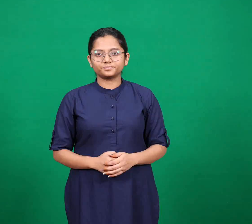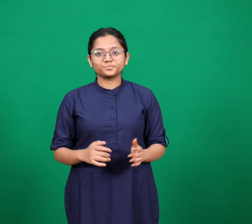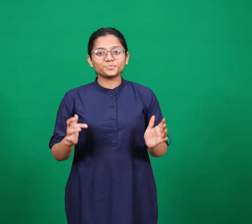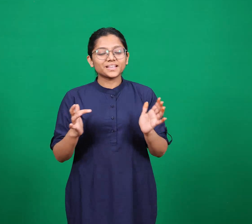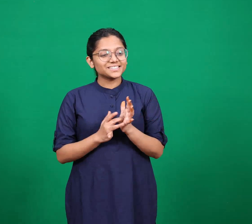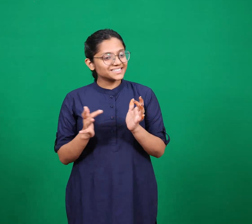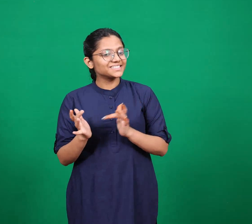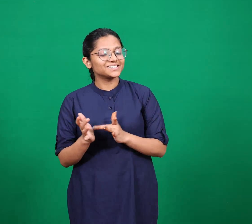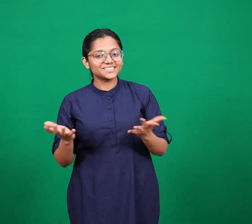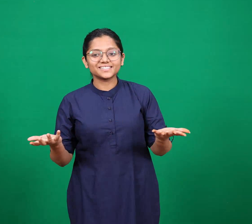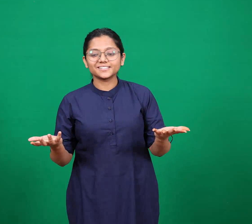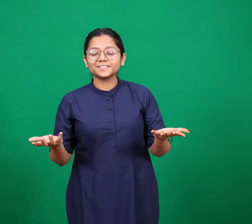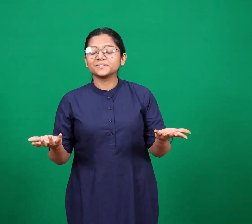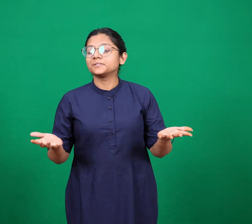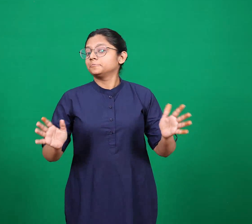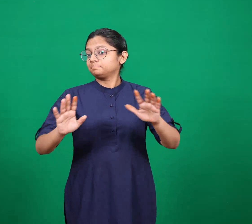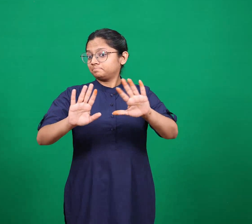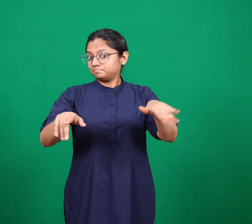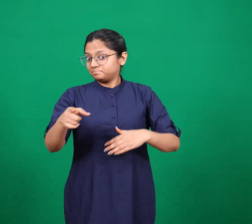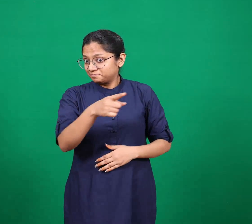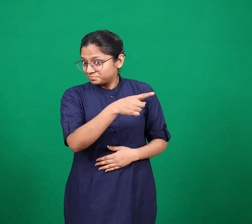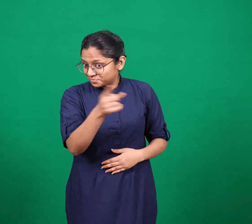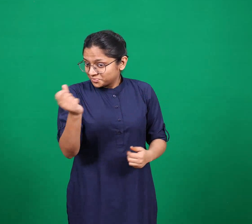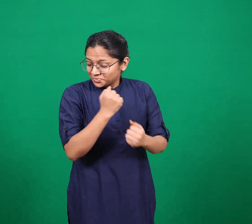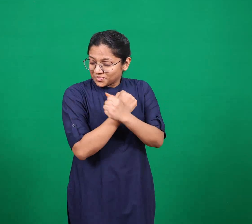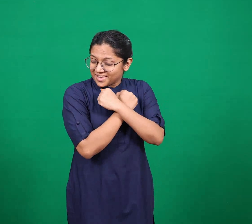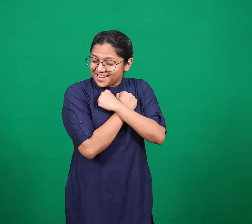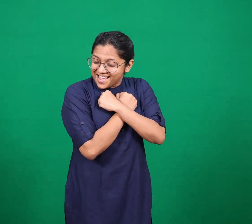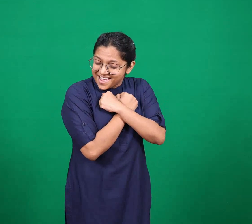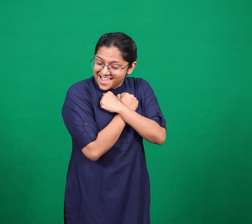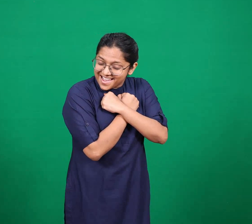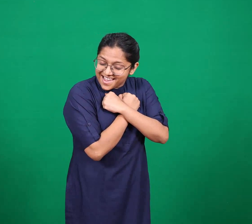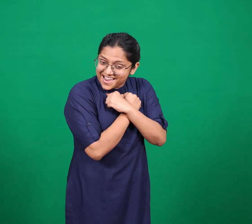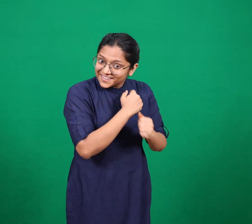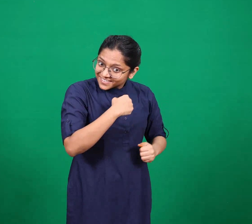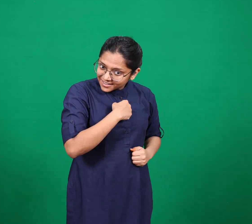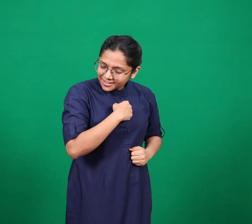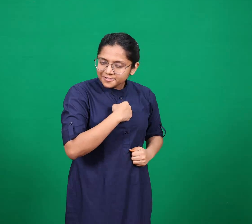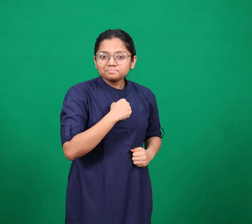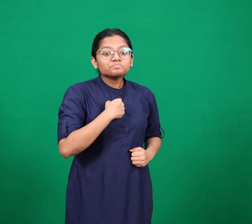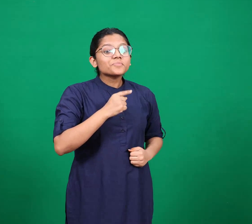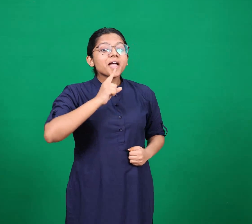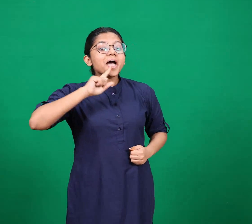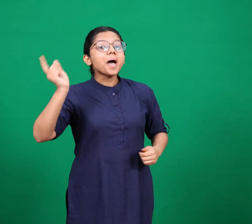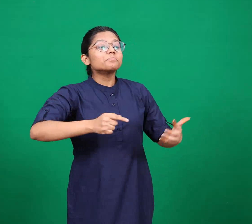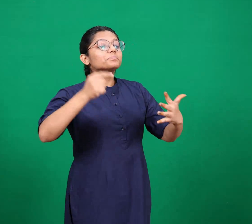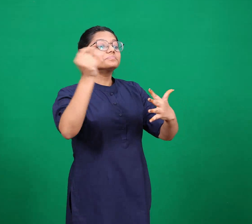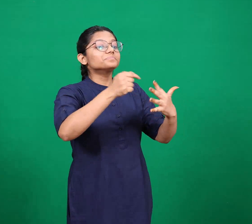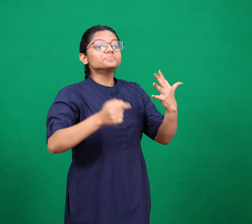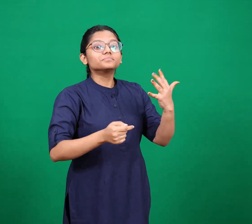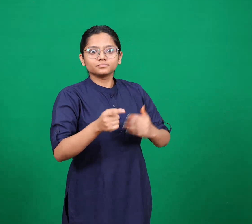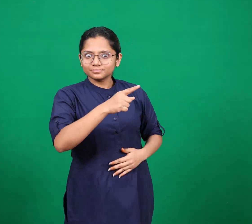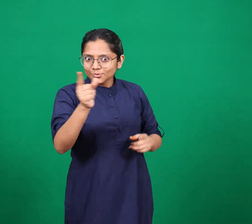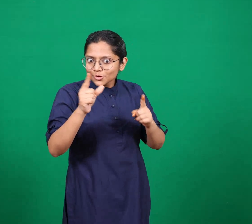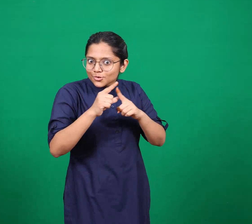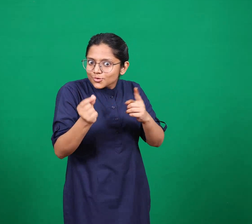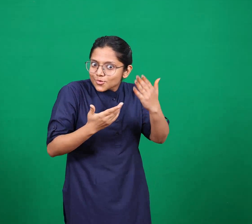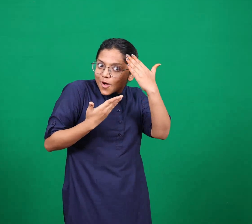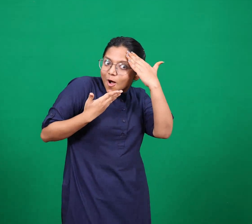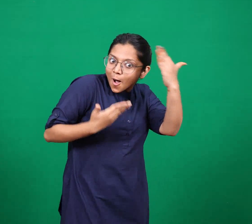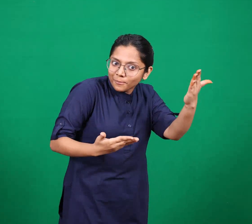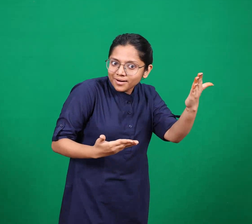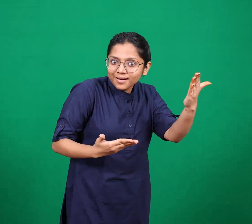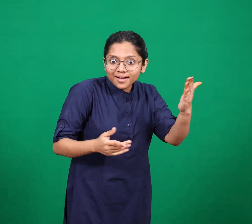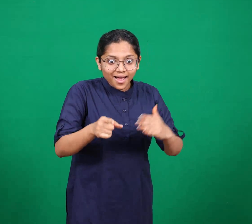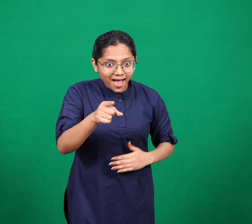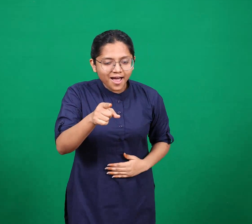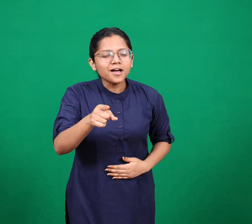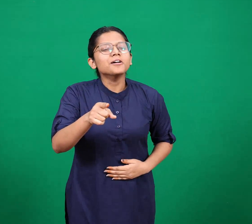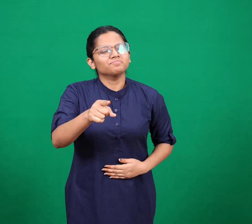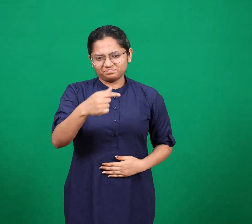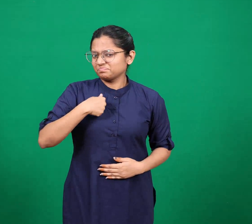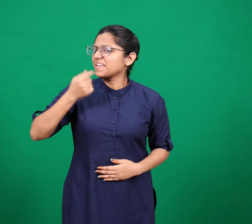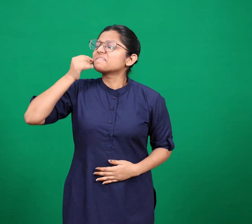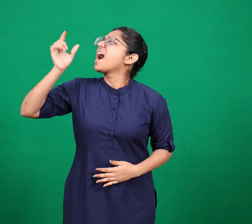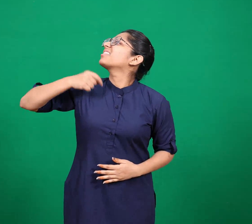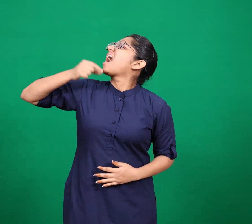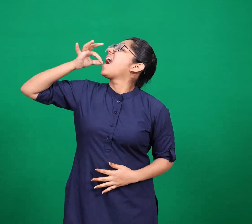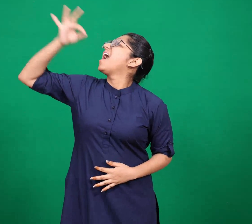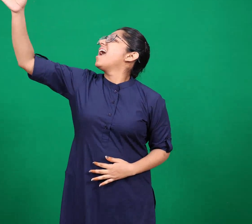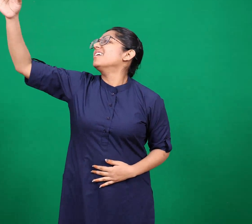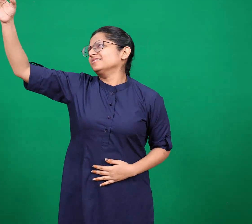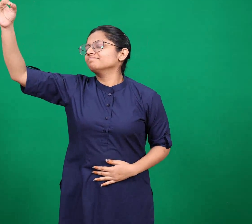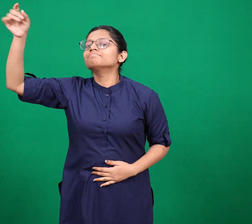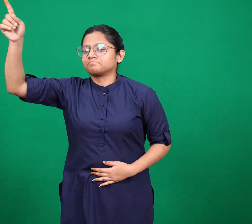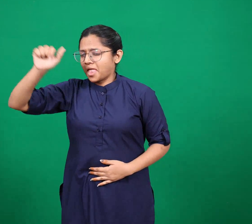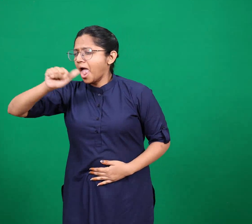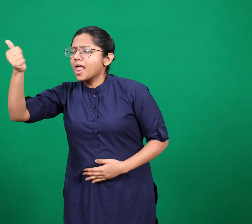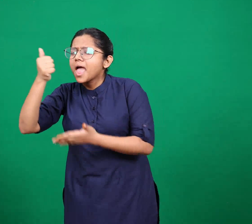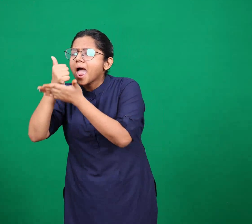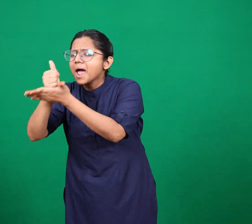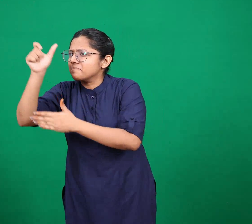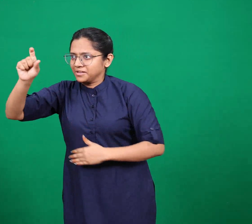If you love Me, you will keep My commandments.